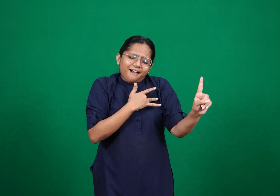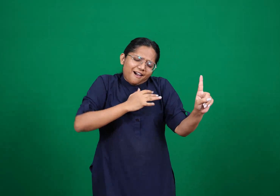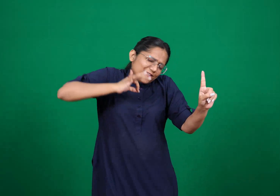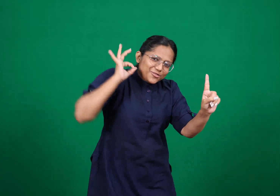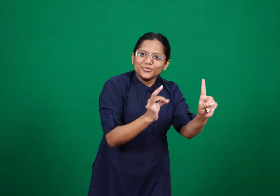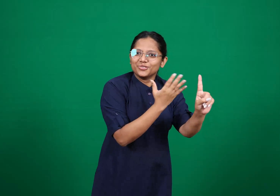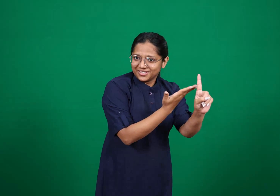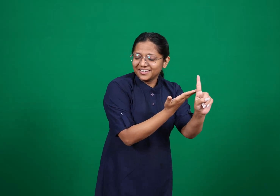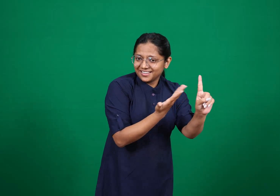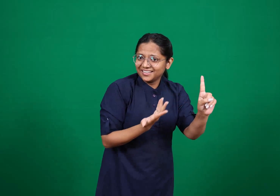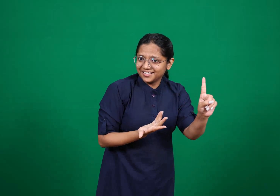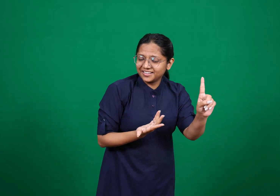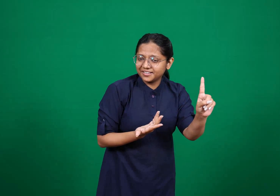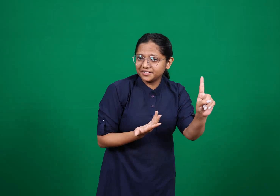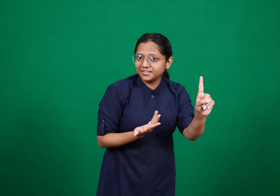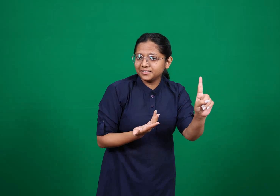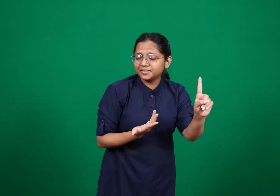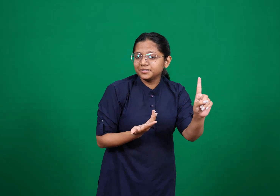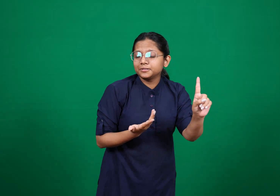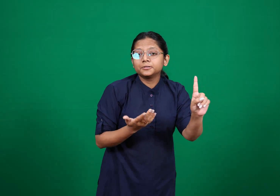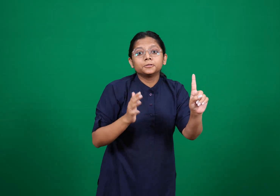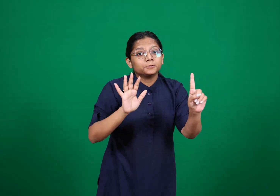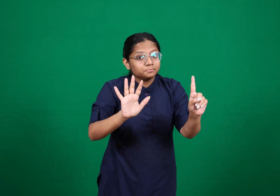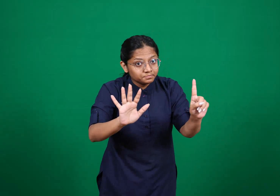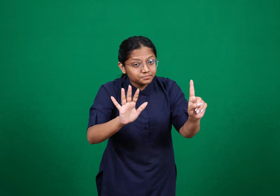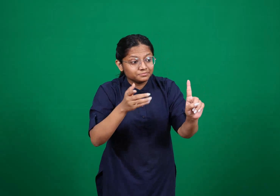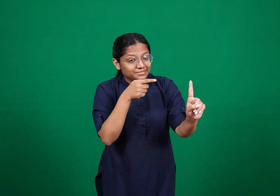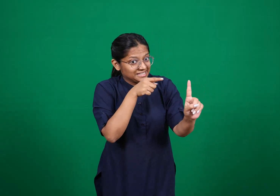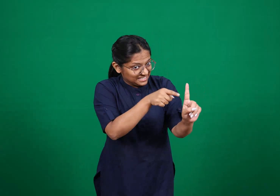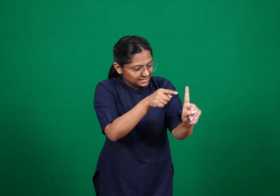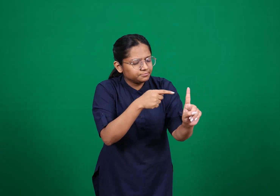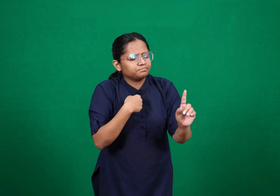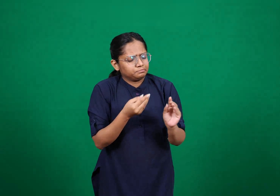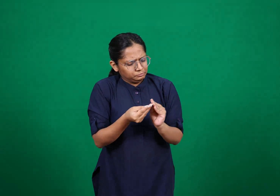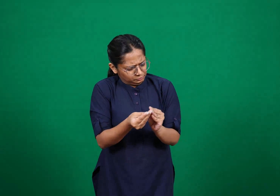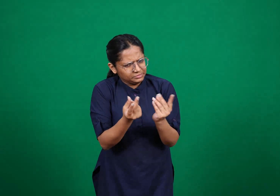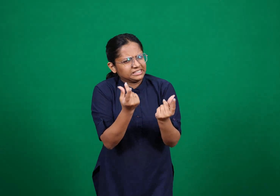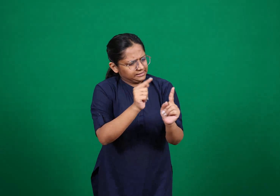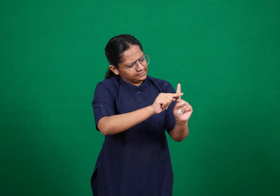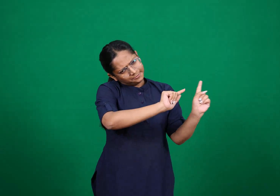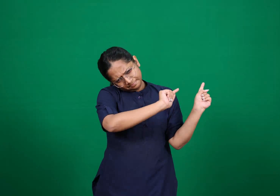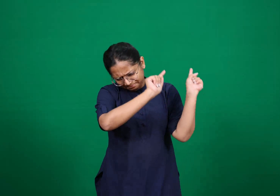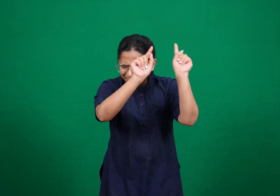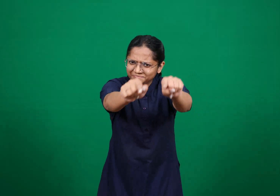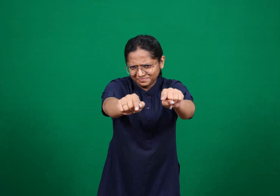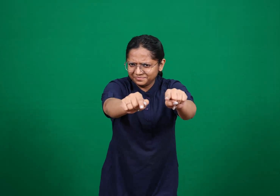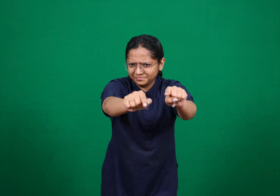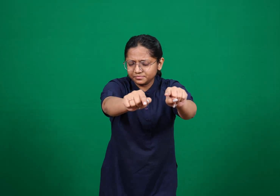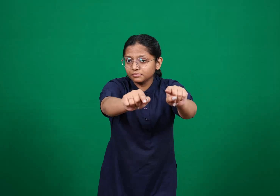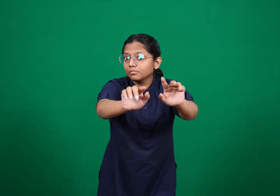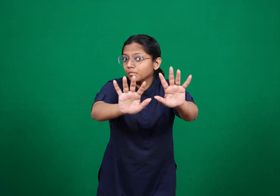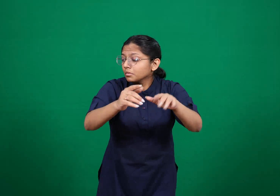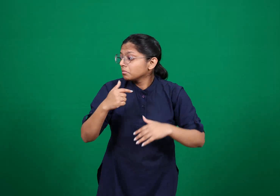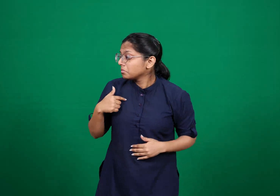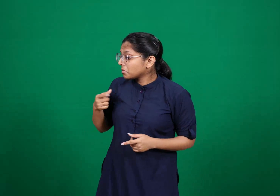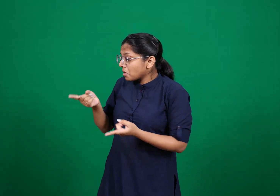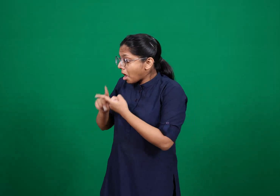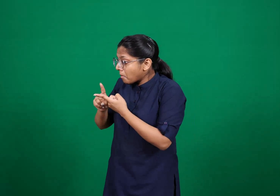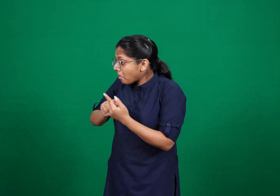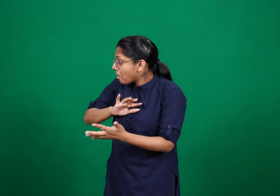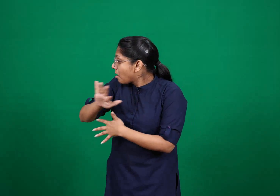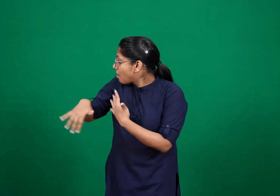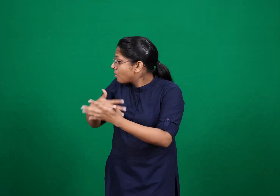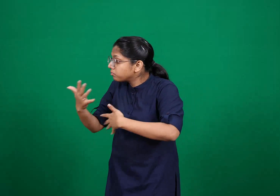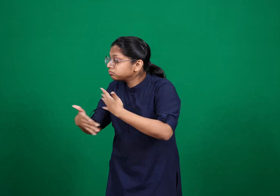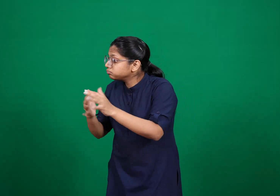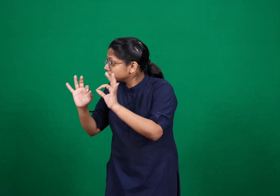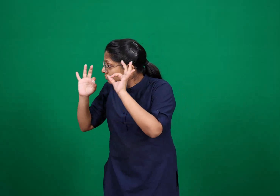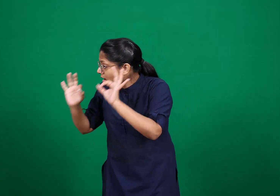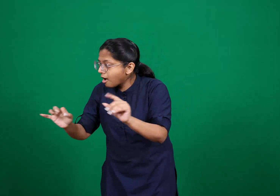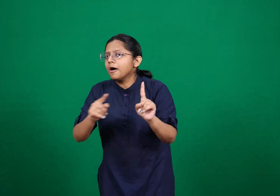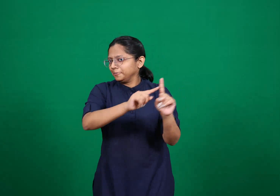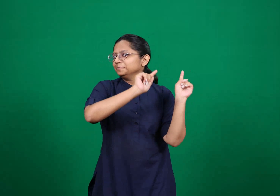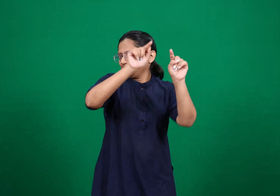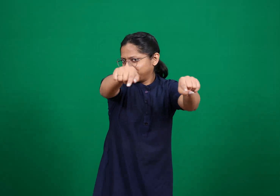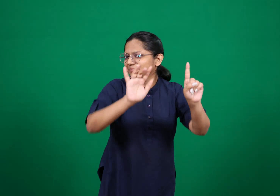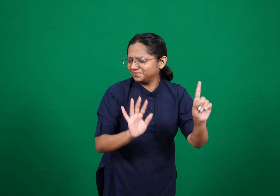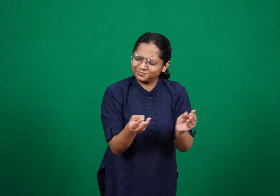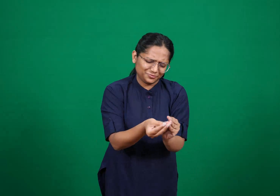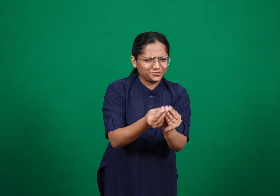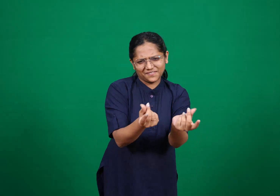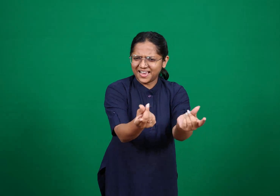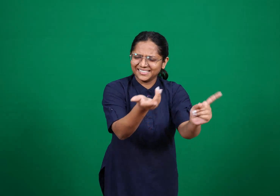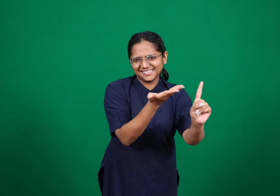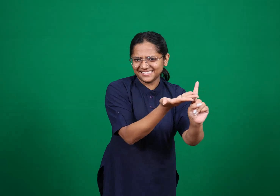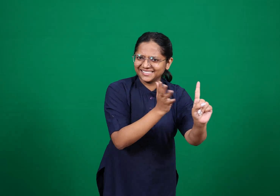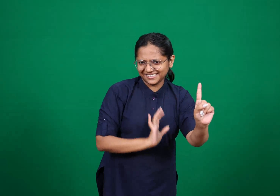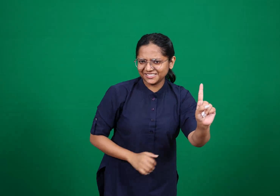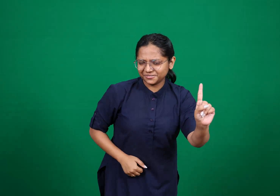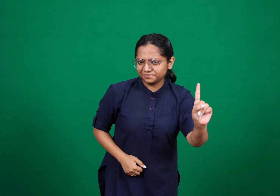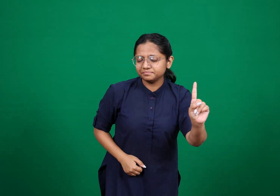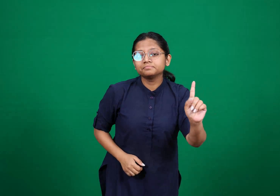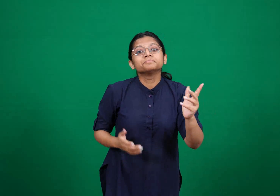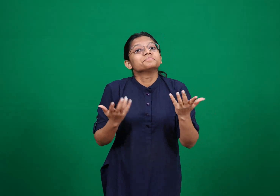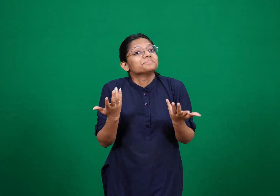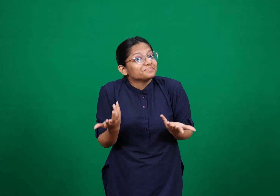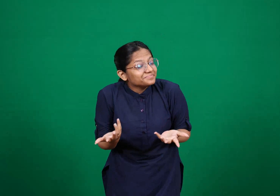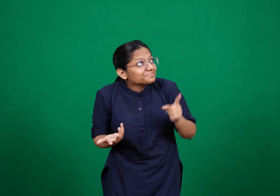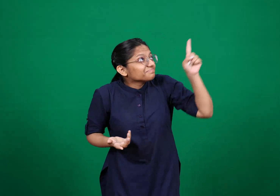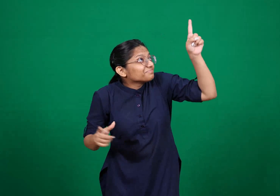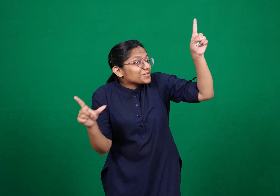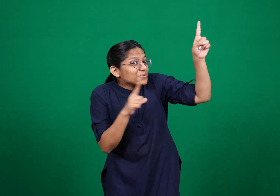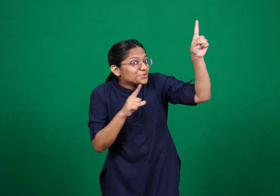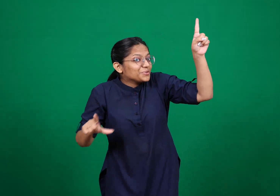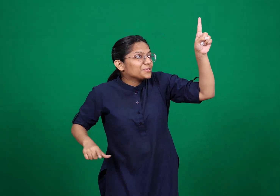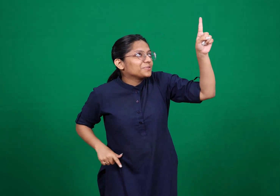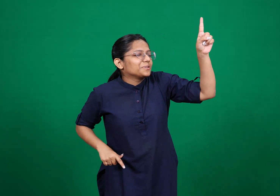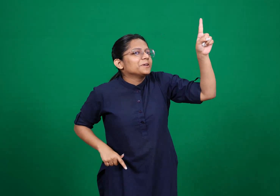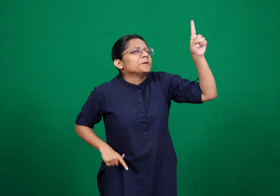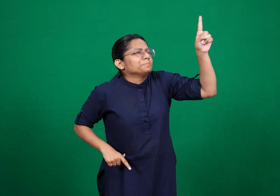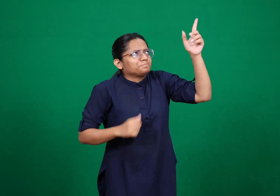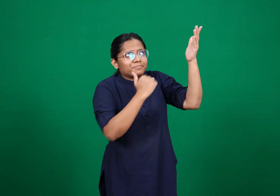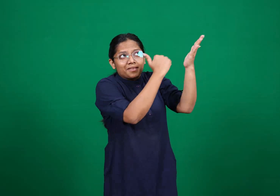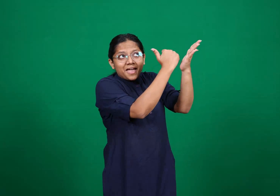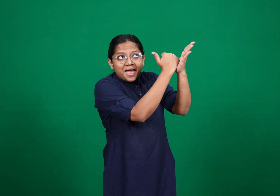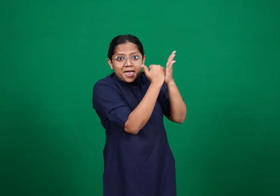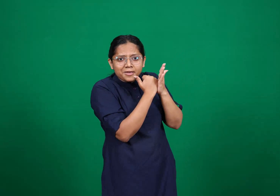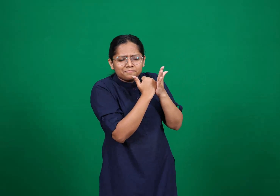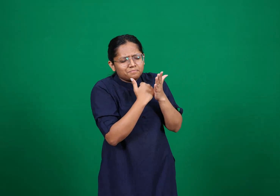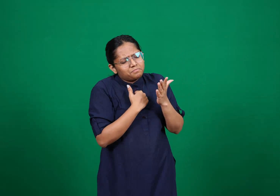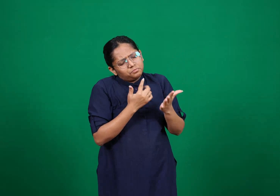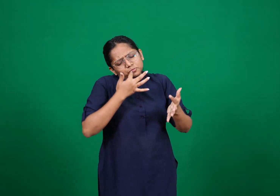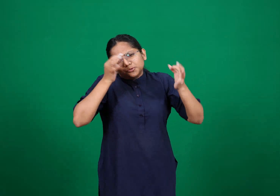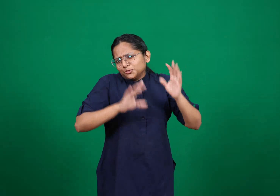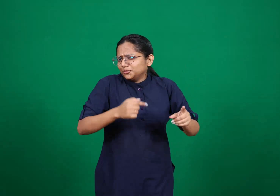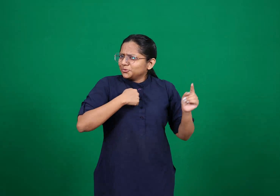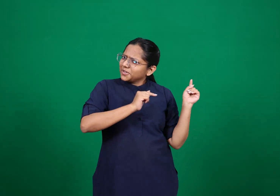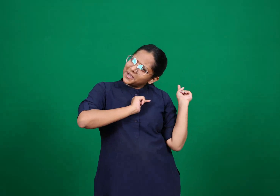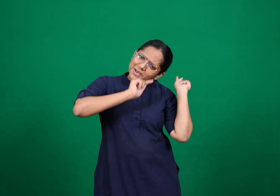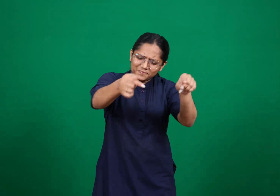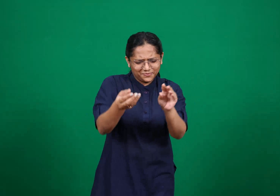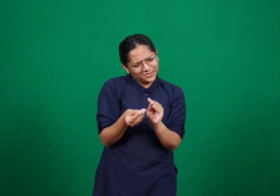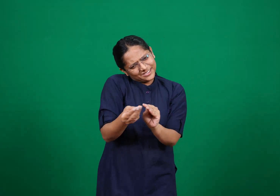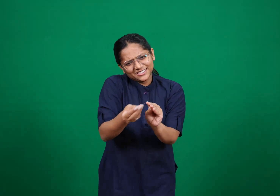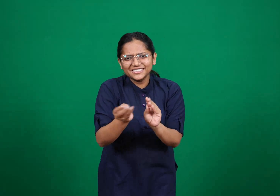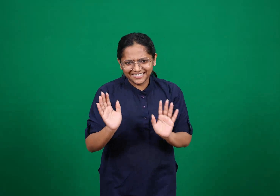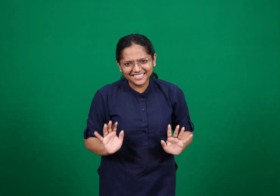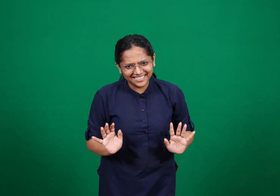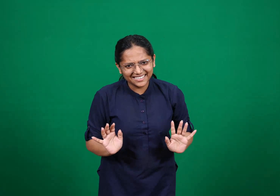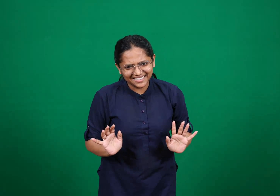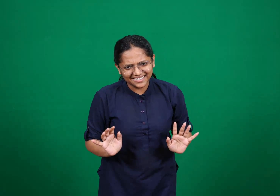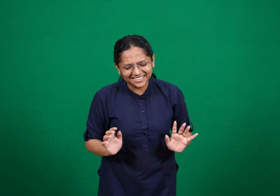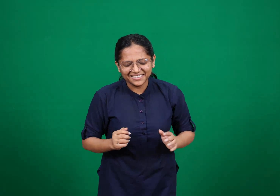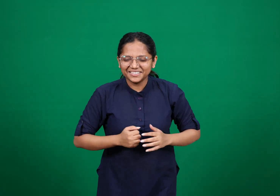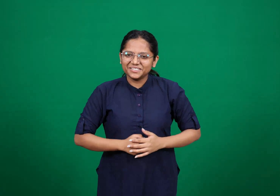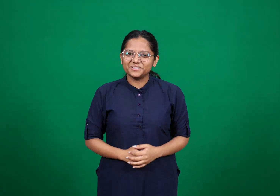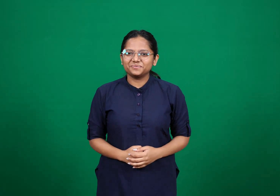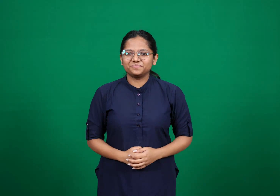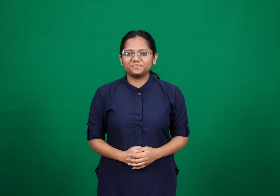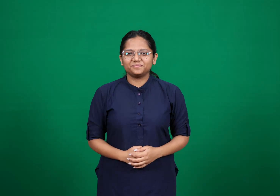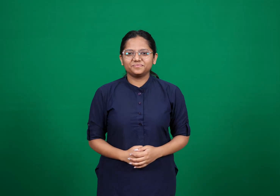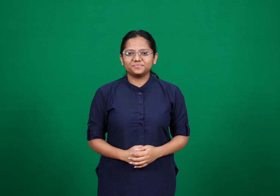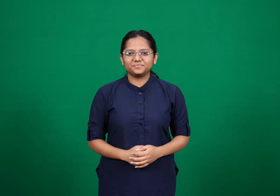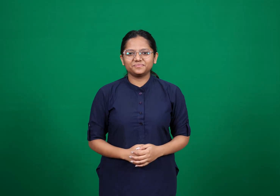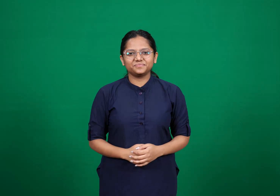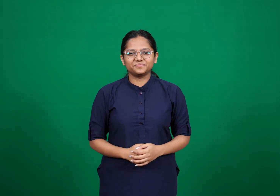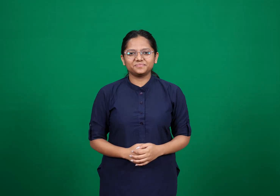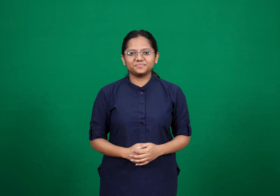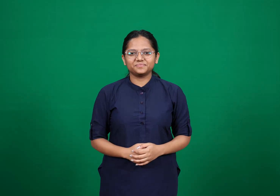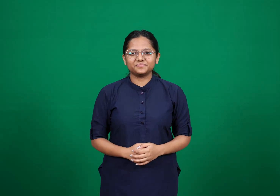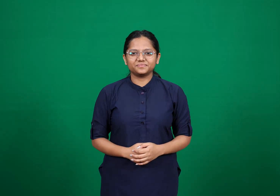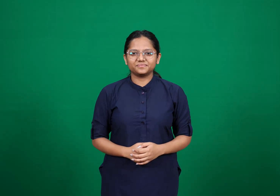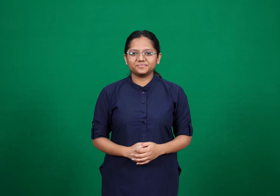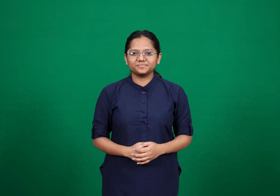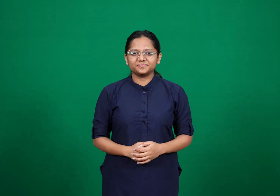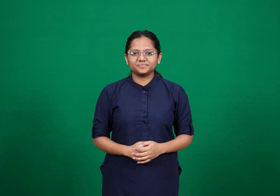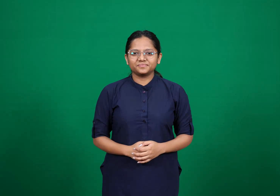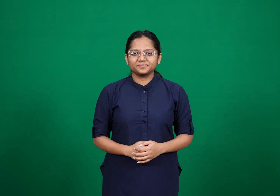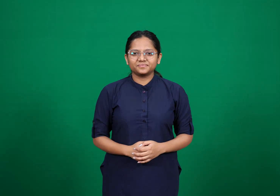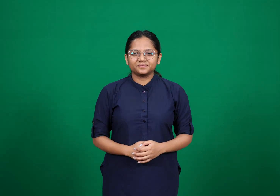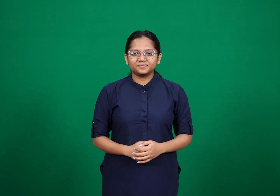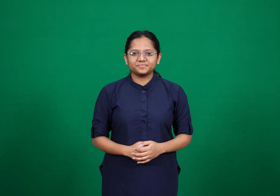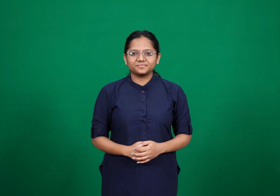So I hope to send him as soon as I see what happens with me. And I trust in the Lord that I myself will come soon.